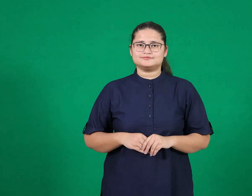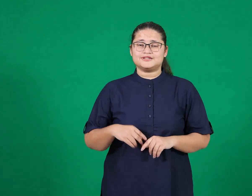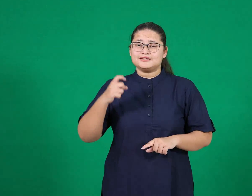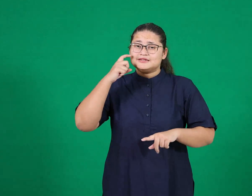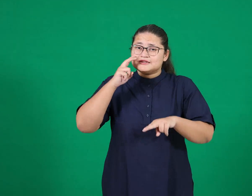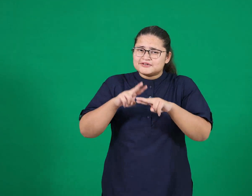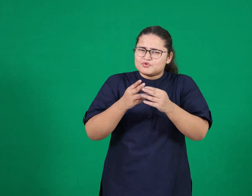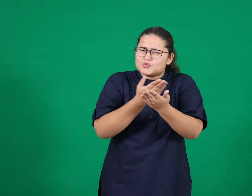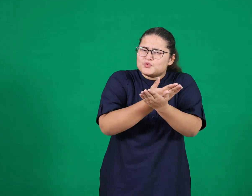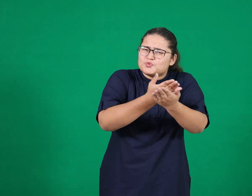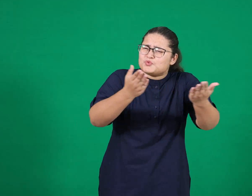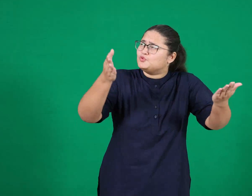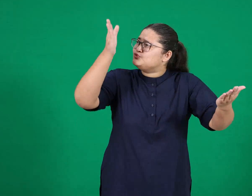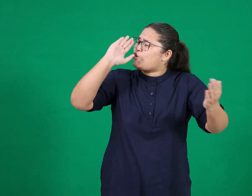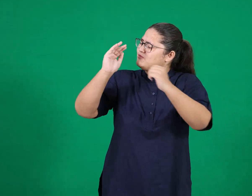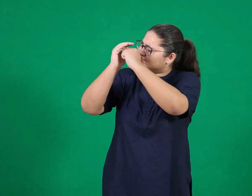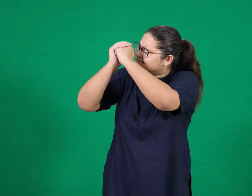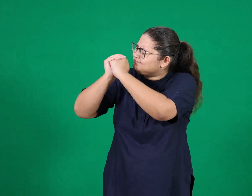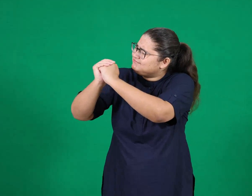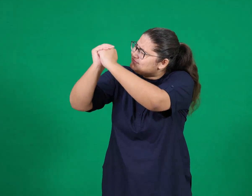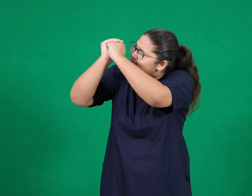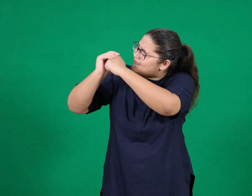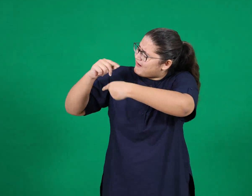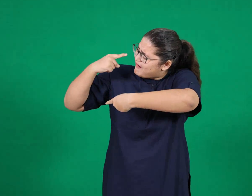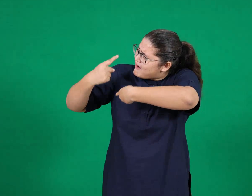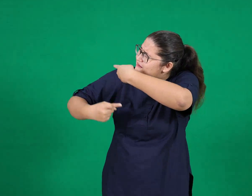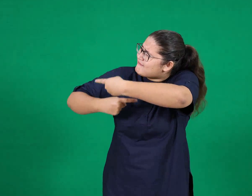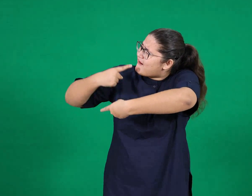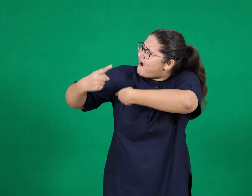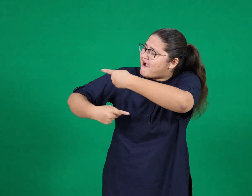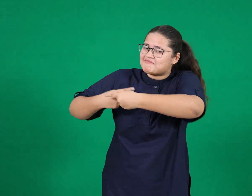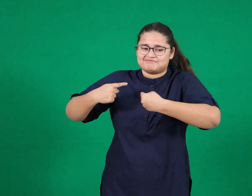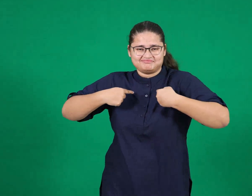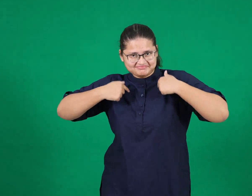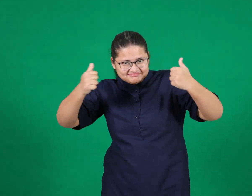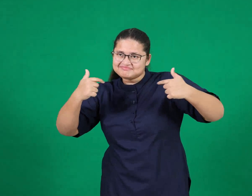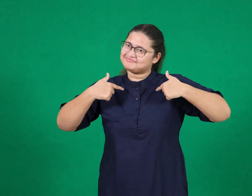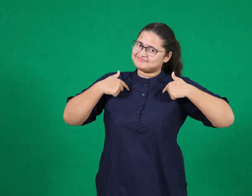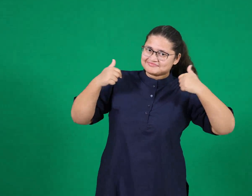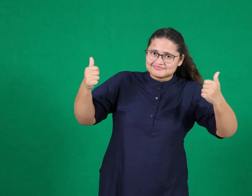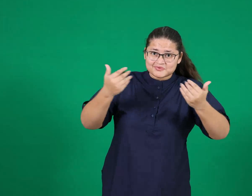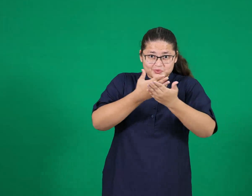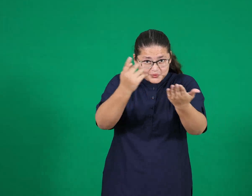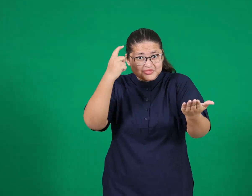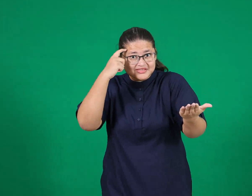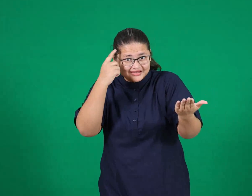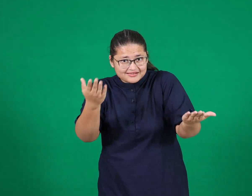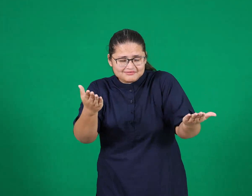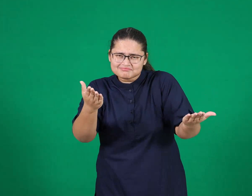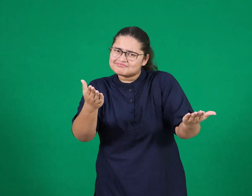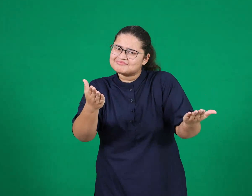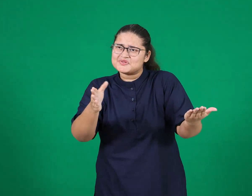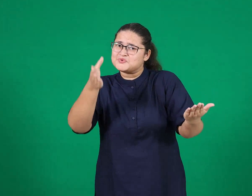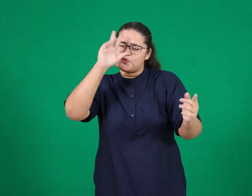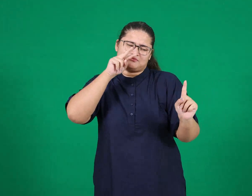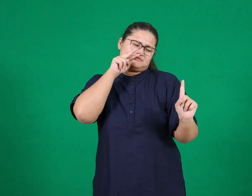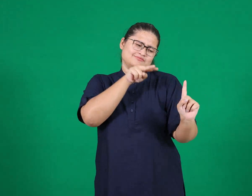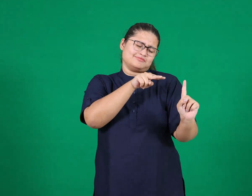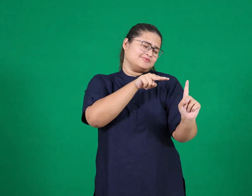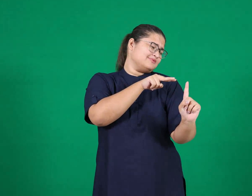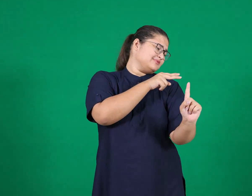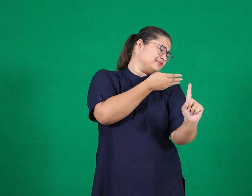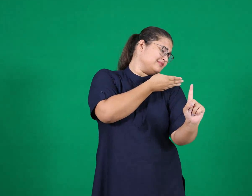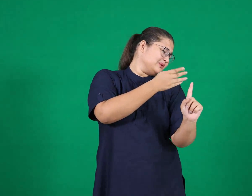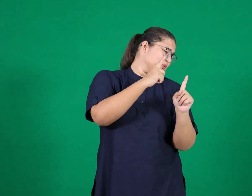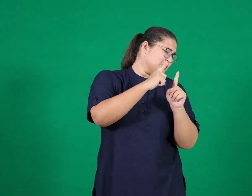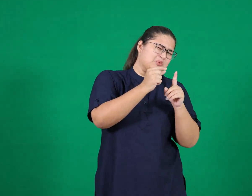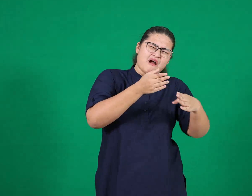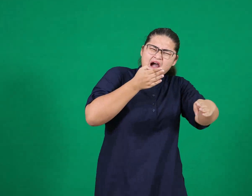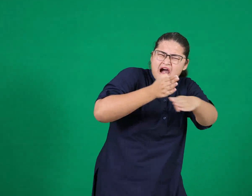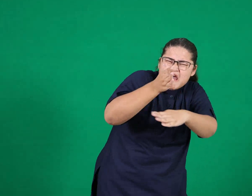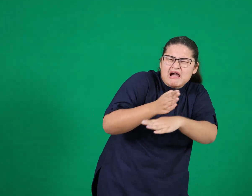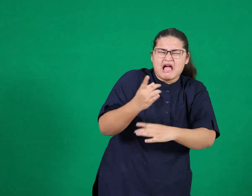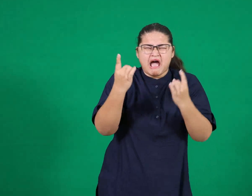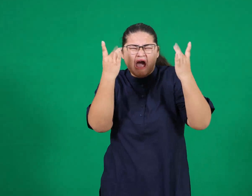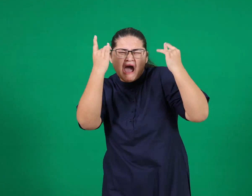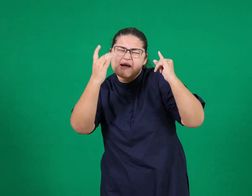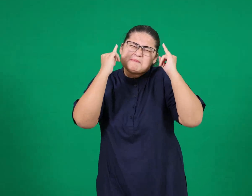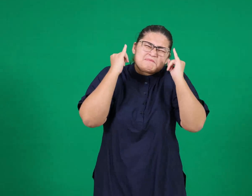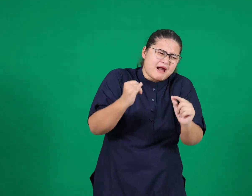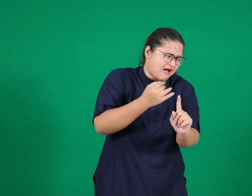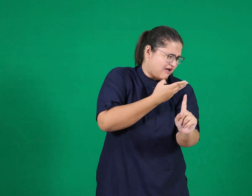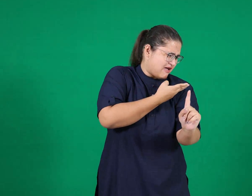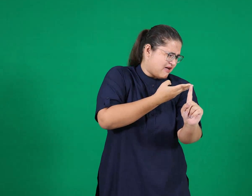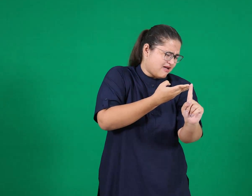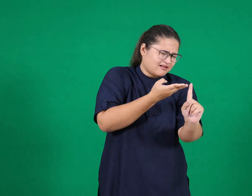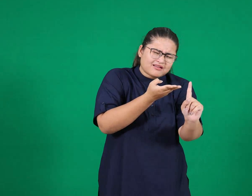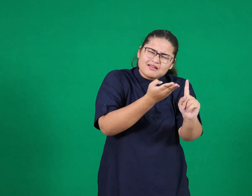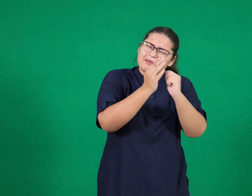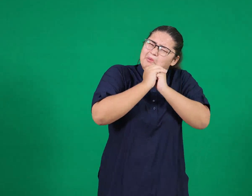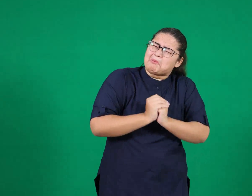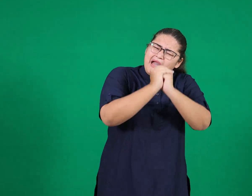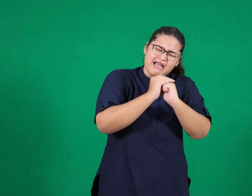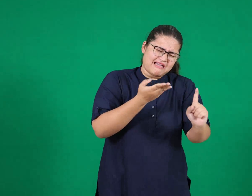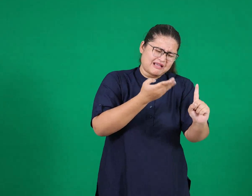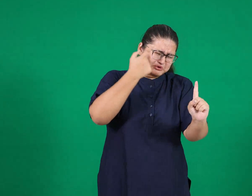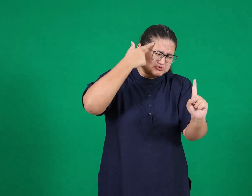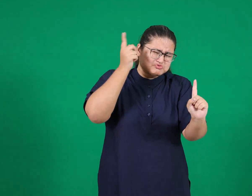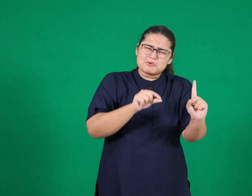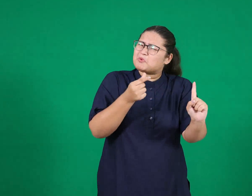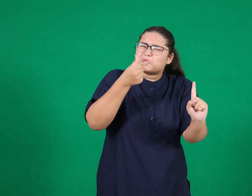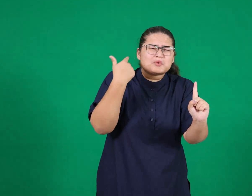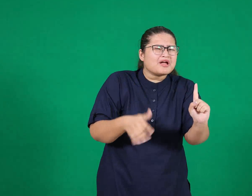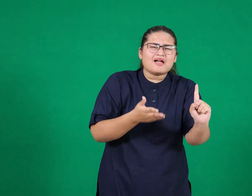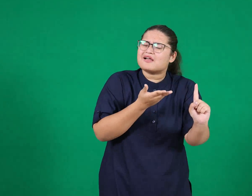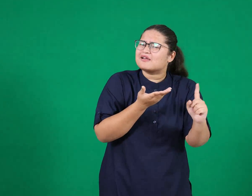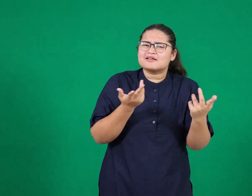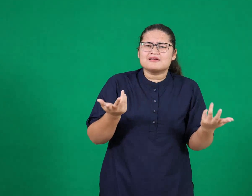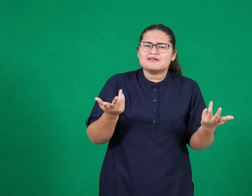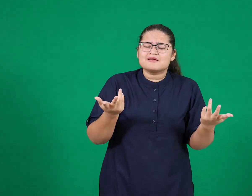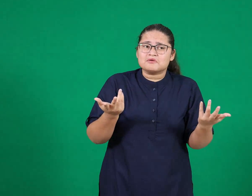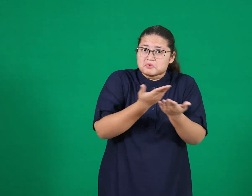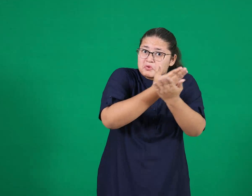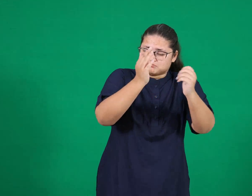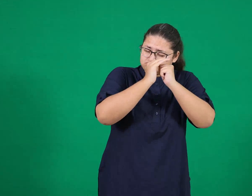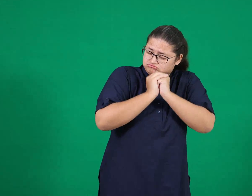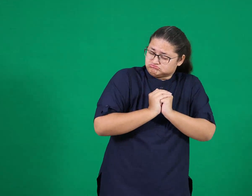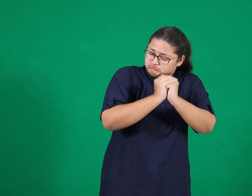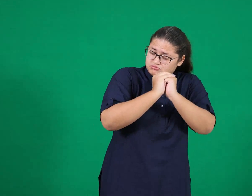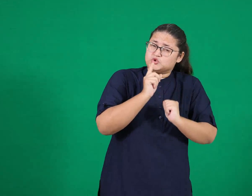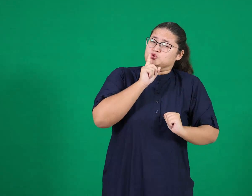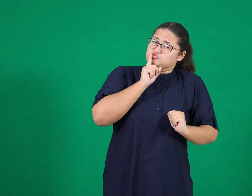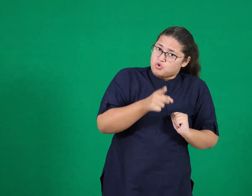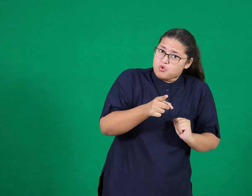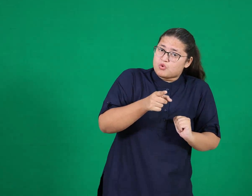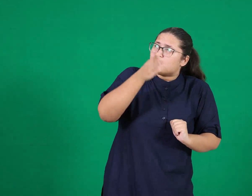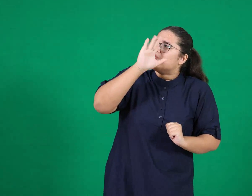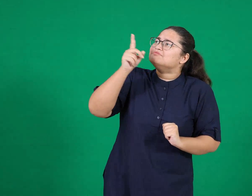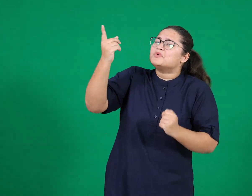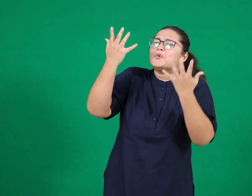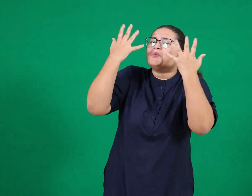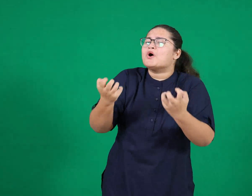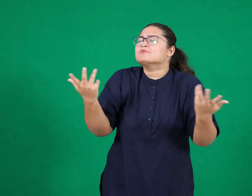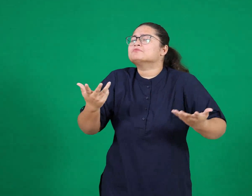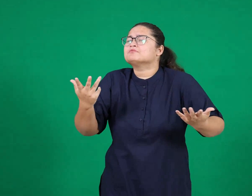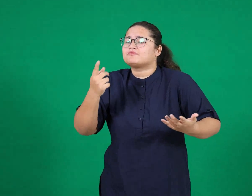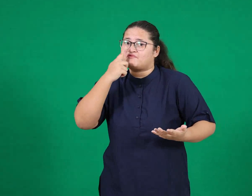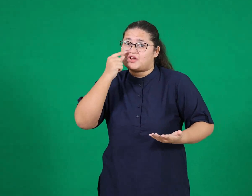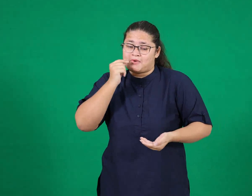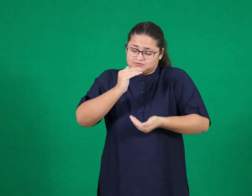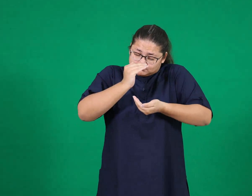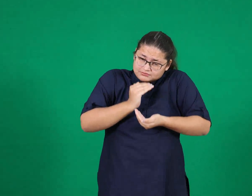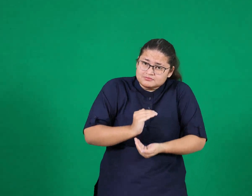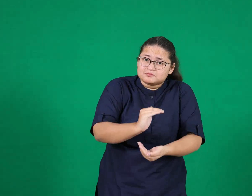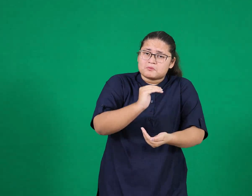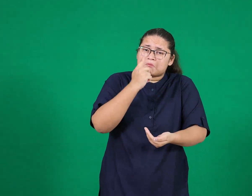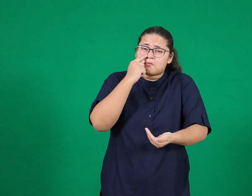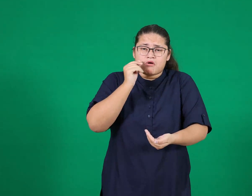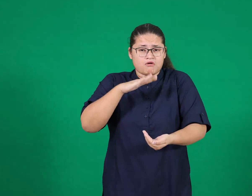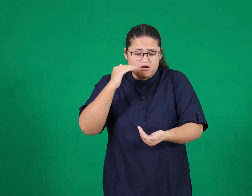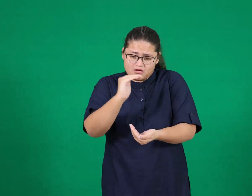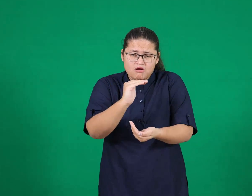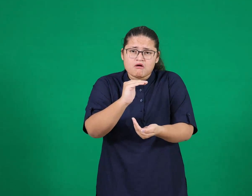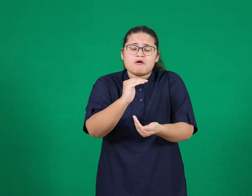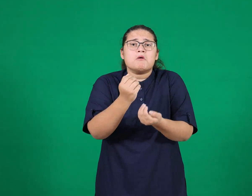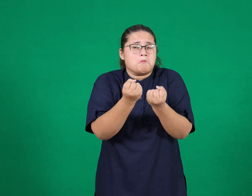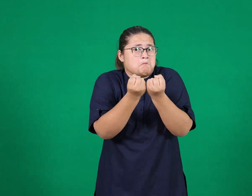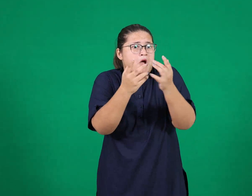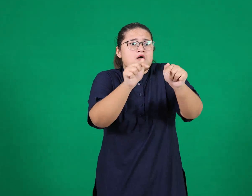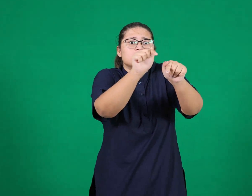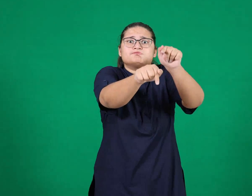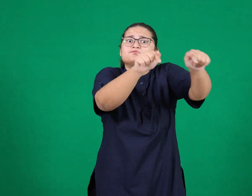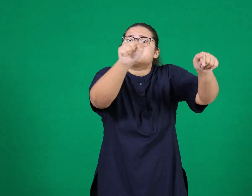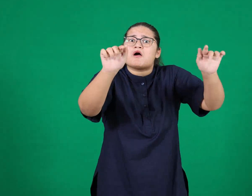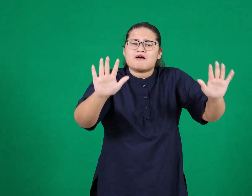If anyone considers himself religious and yet does not bridle his tongue, he deceives his heart and his religion is worthless.